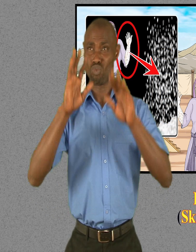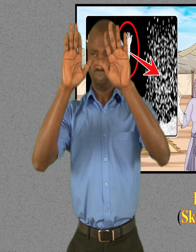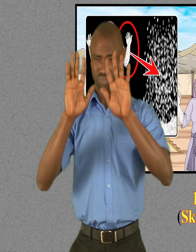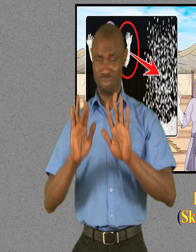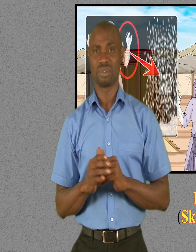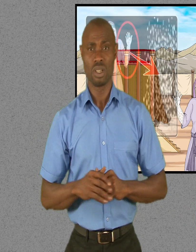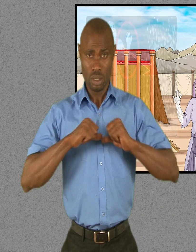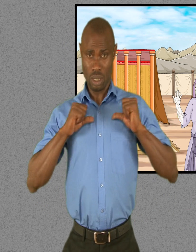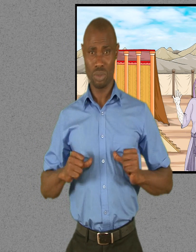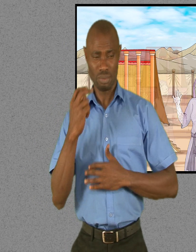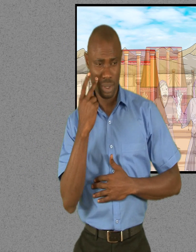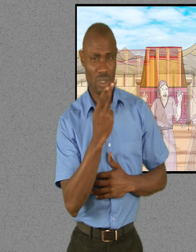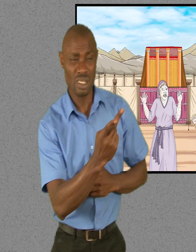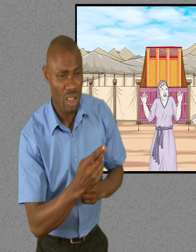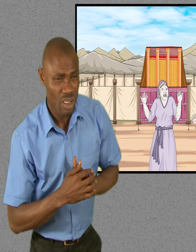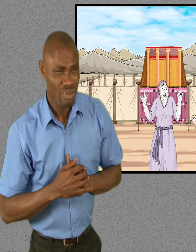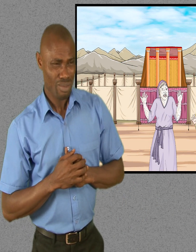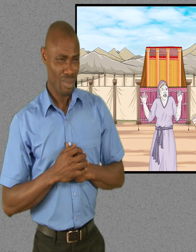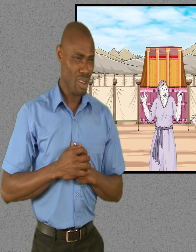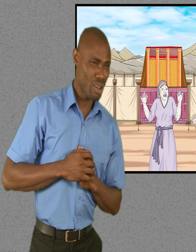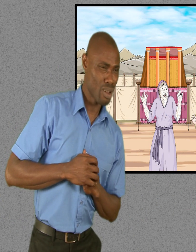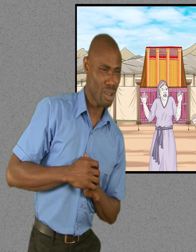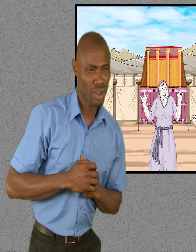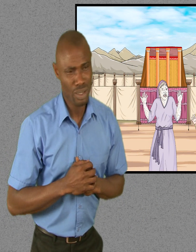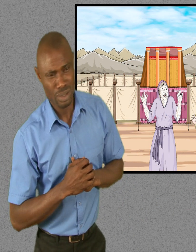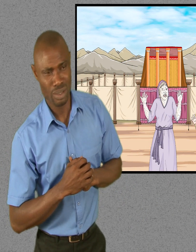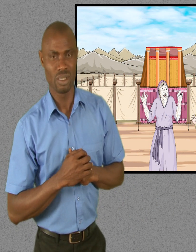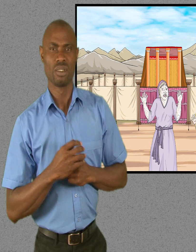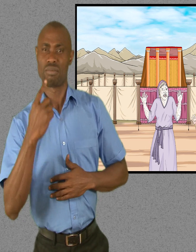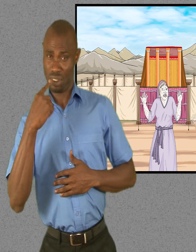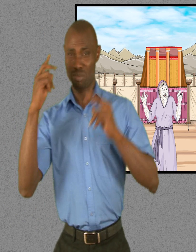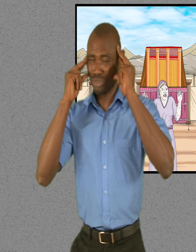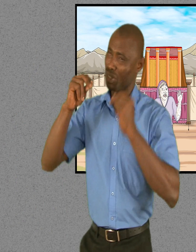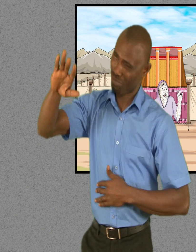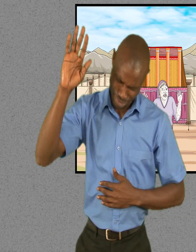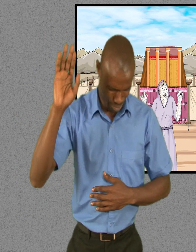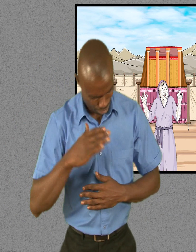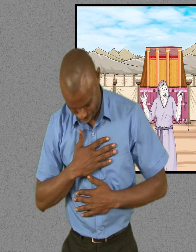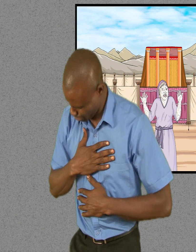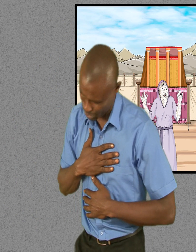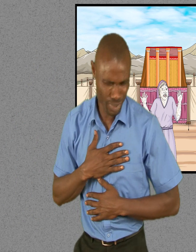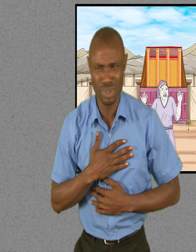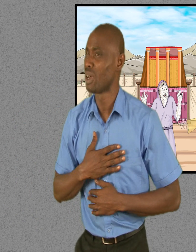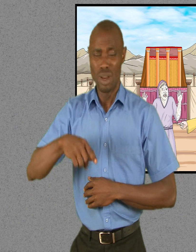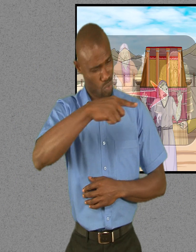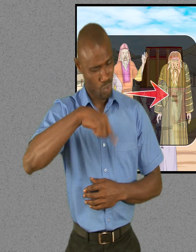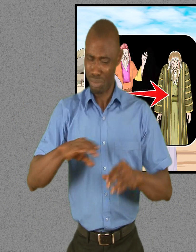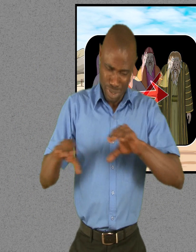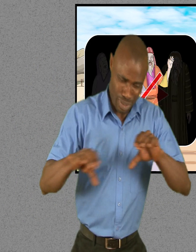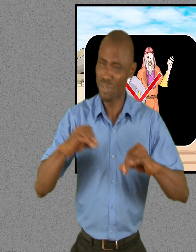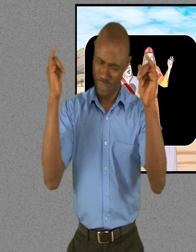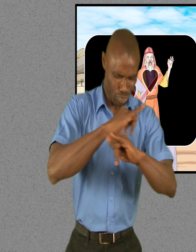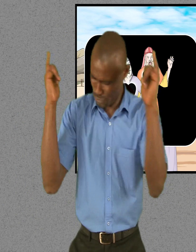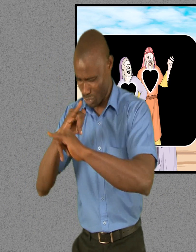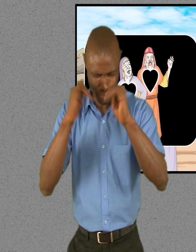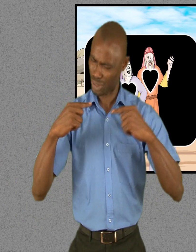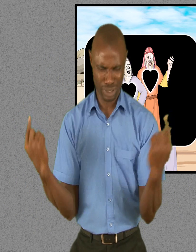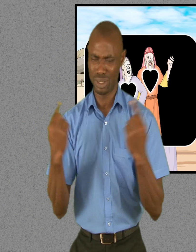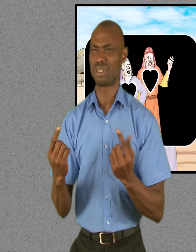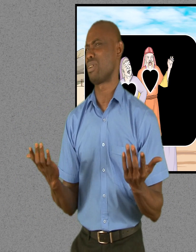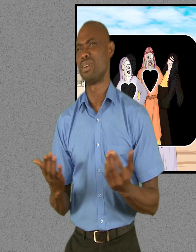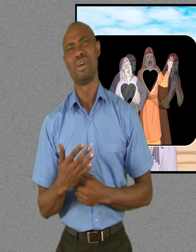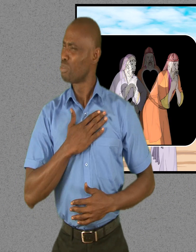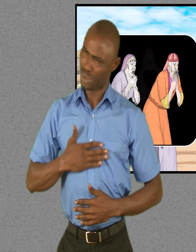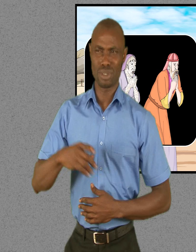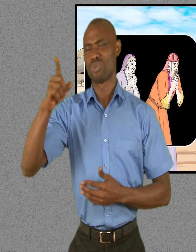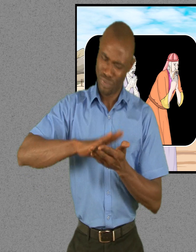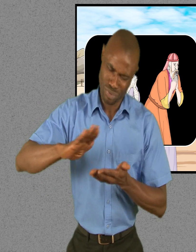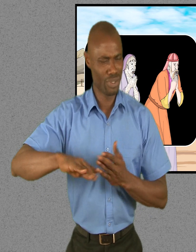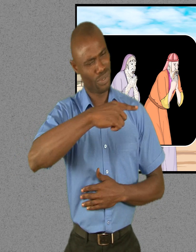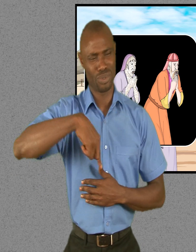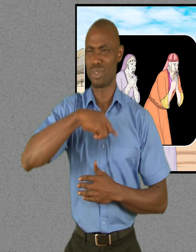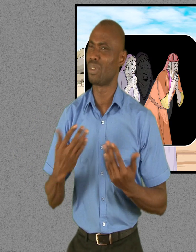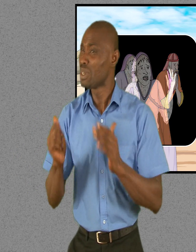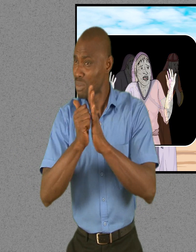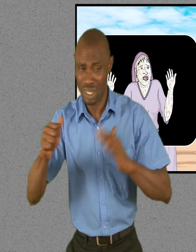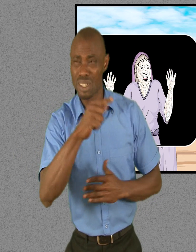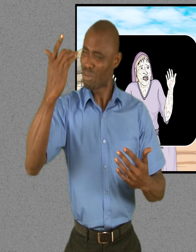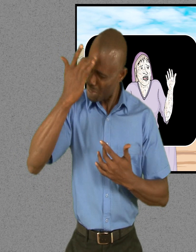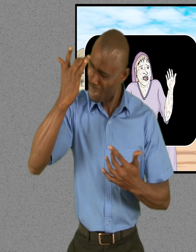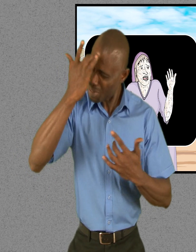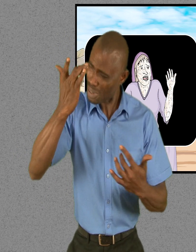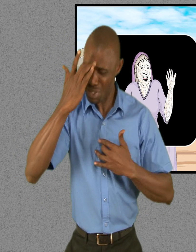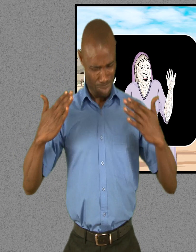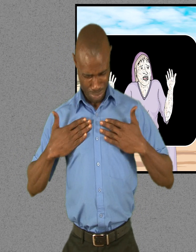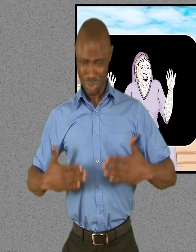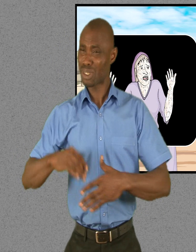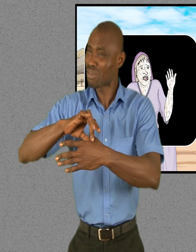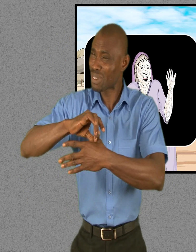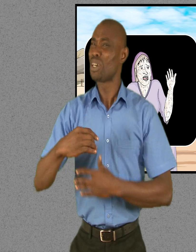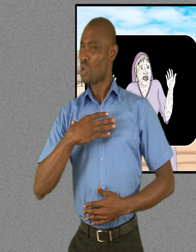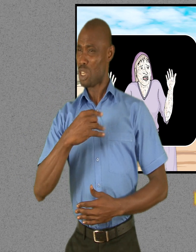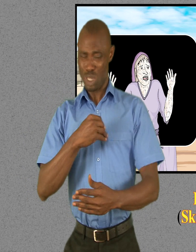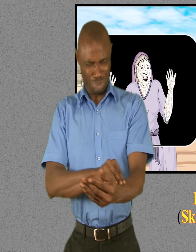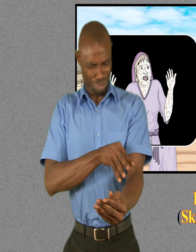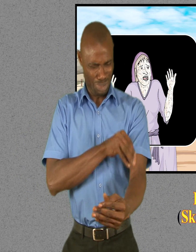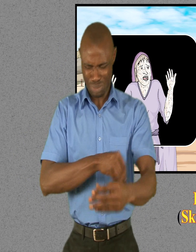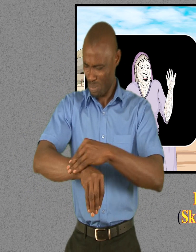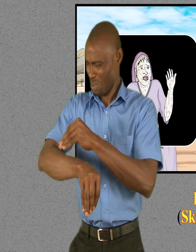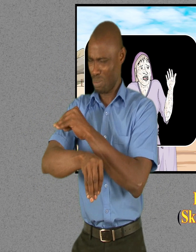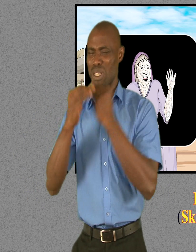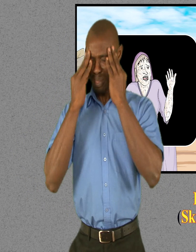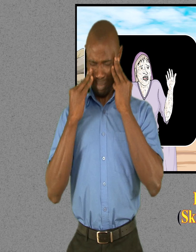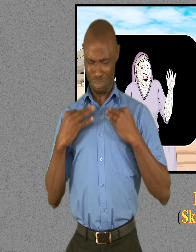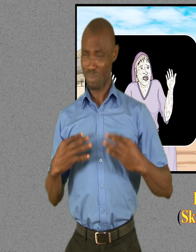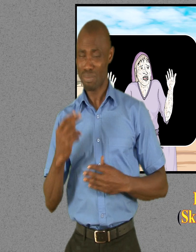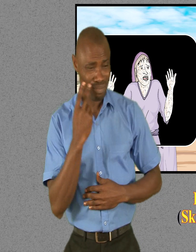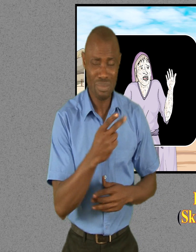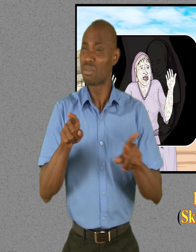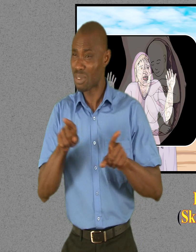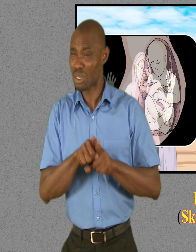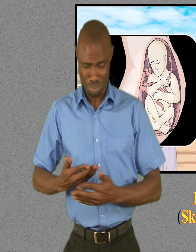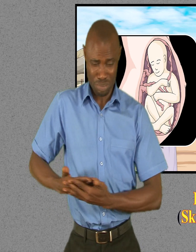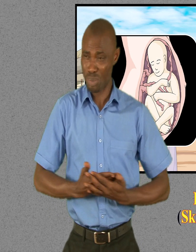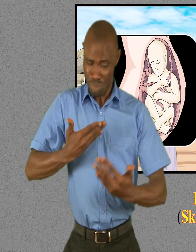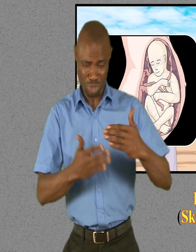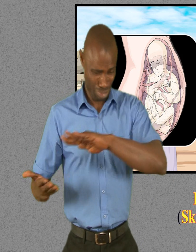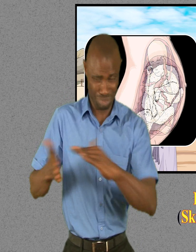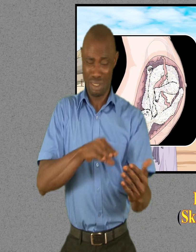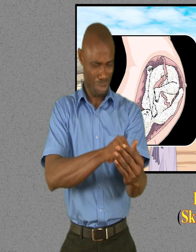Aaron turned toward her, saw that she was leprous, and said to Moses, “My lord, please do not hold against us this sin we have so foolishly committed.